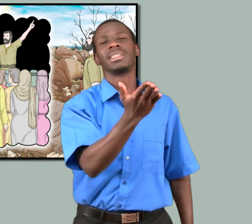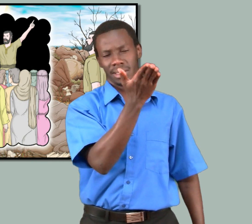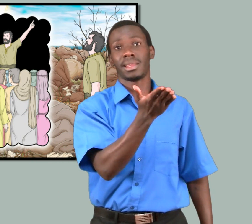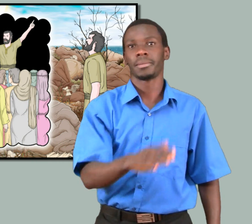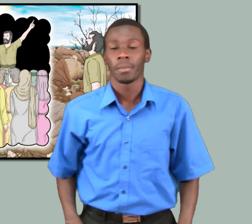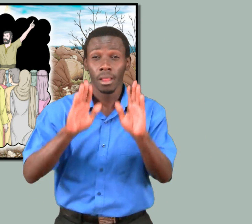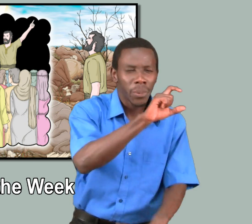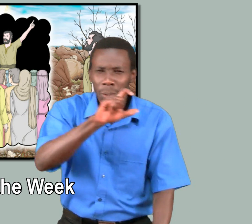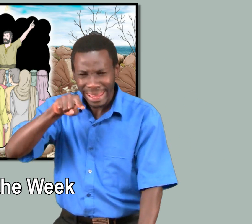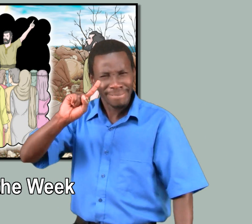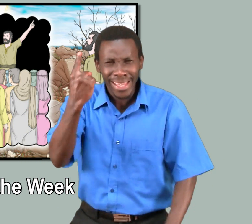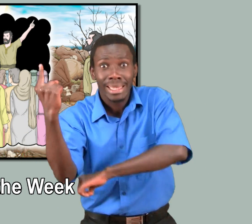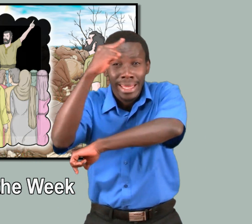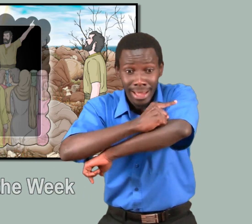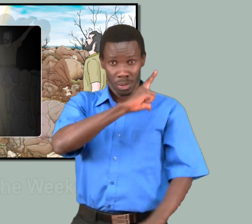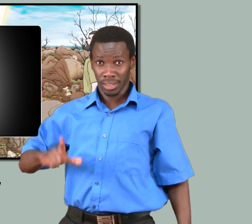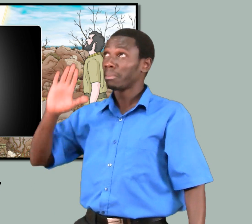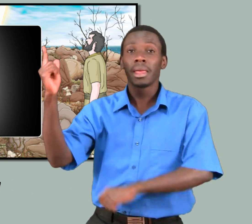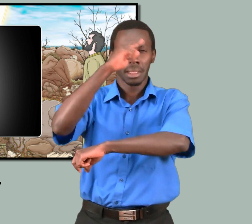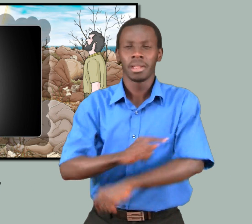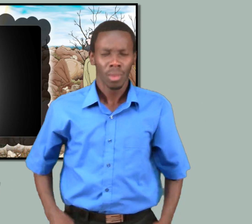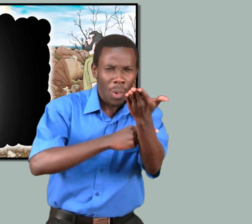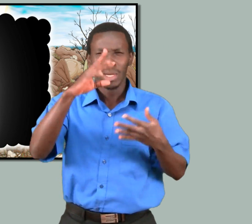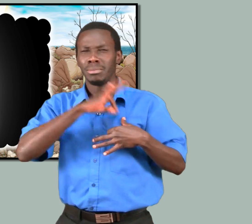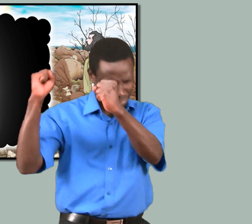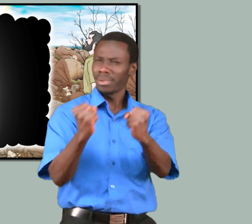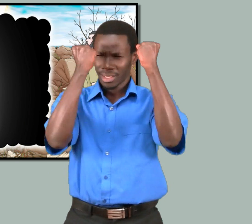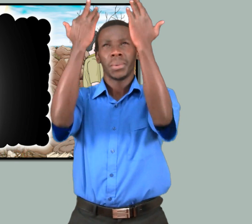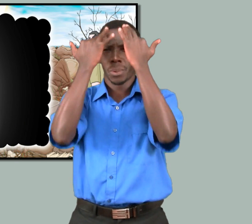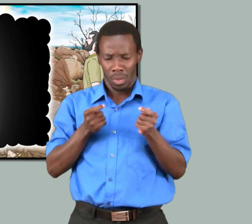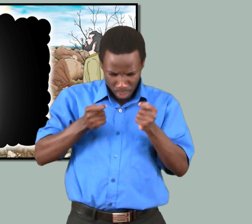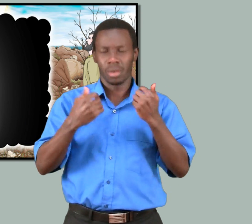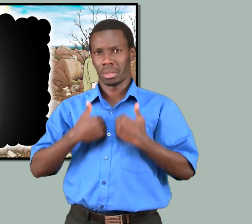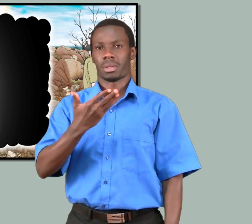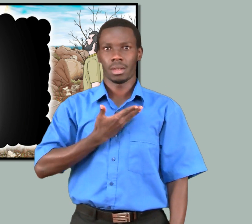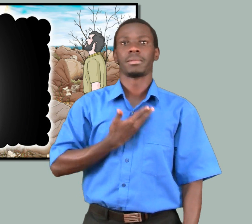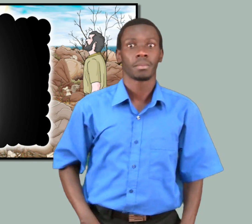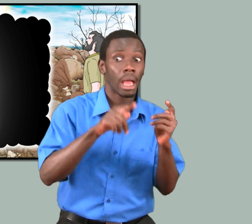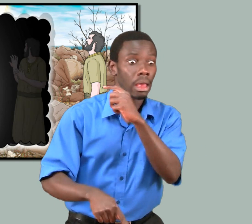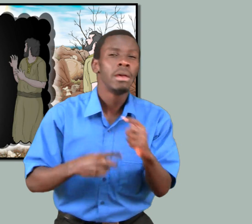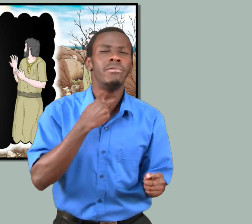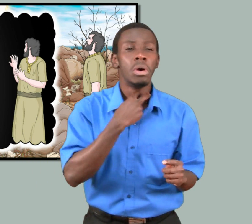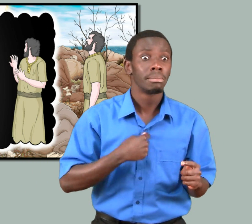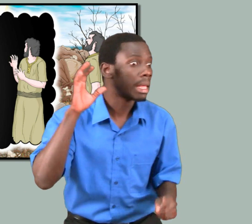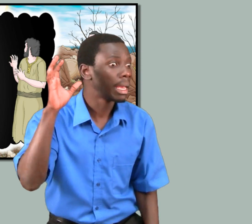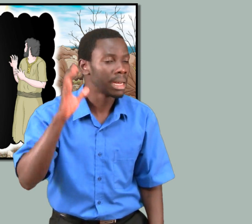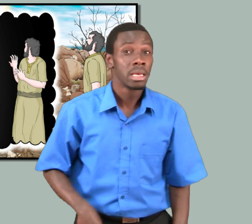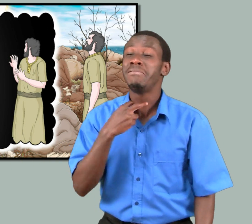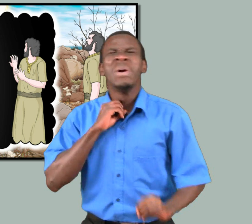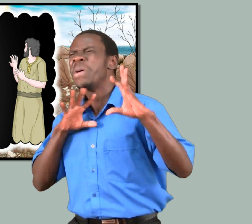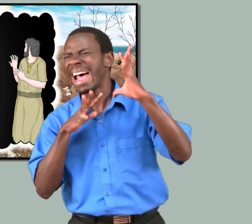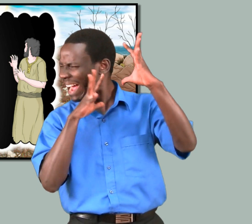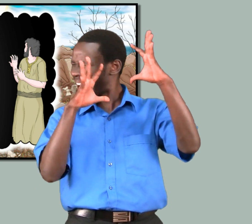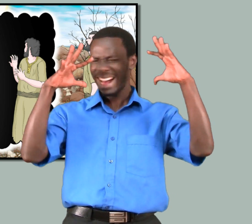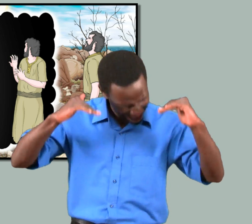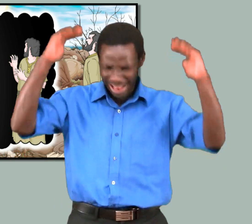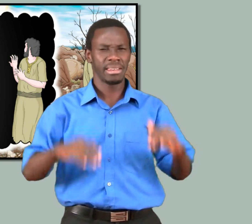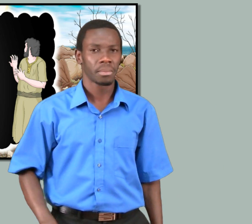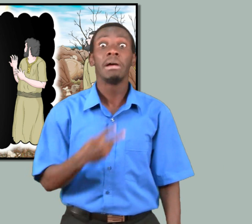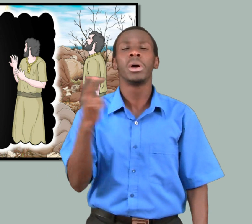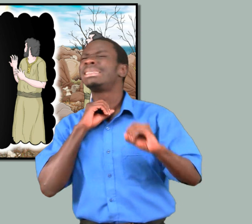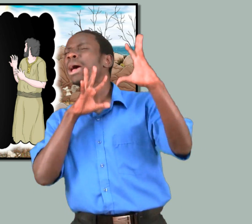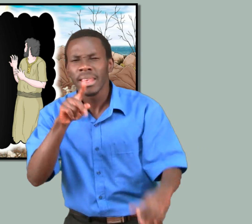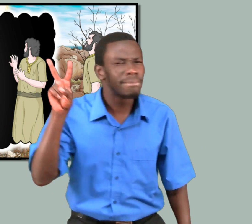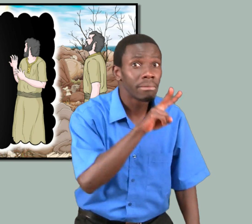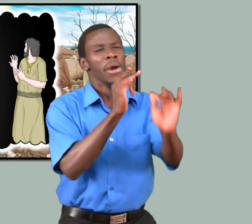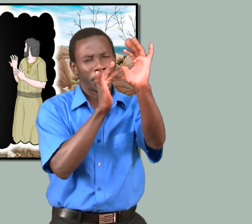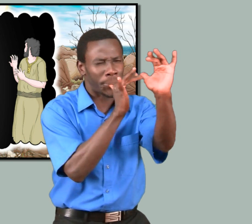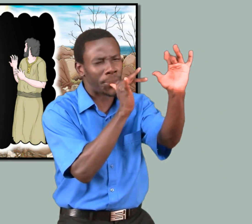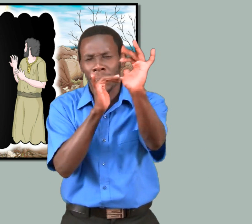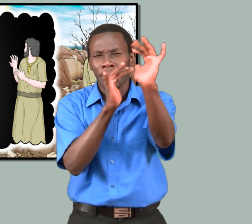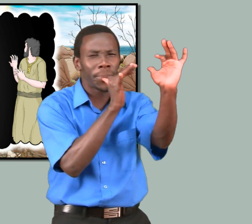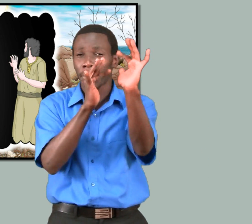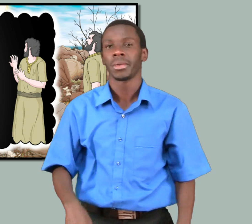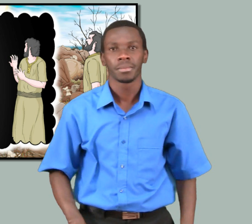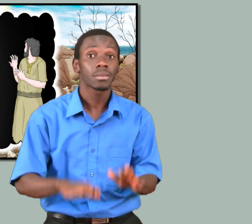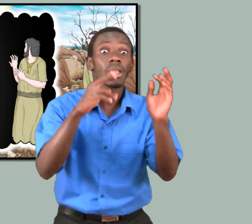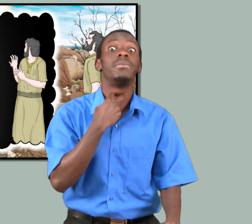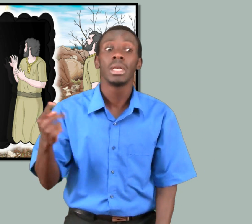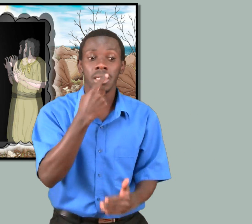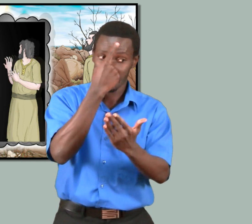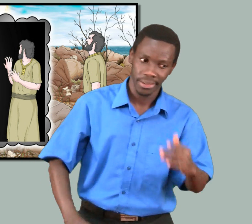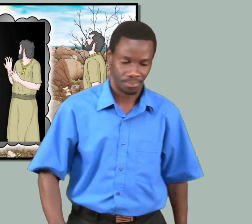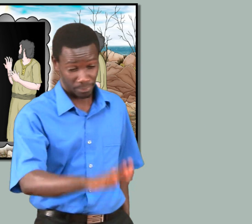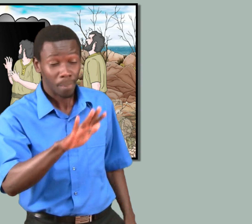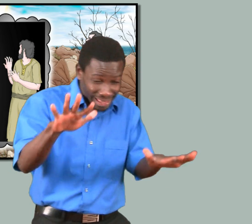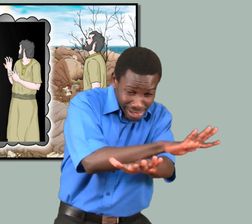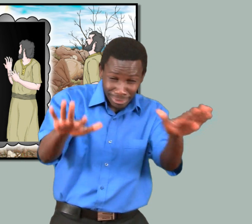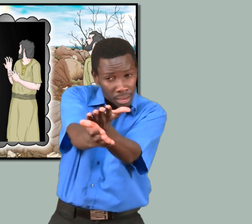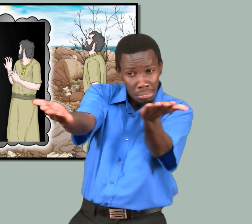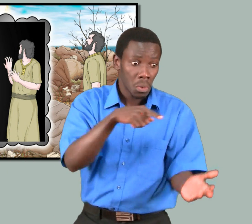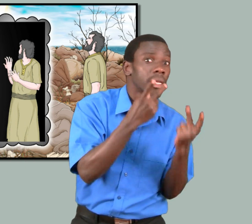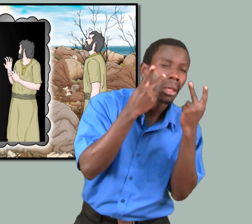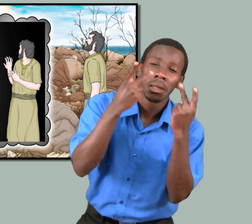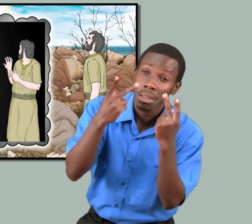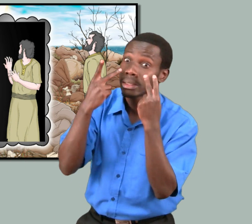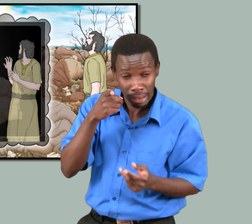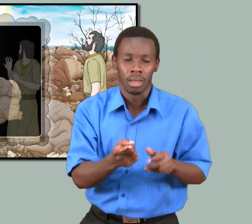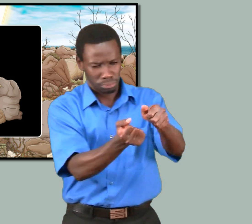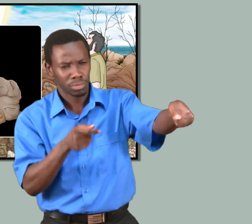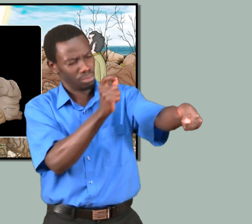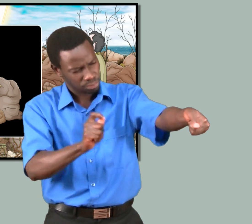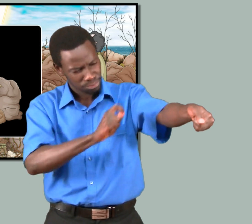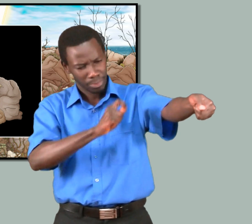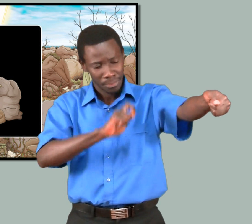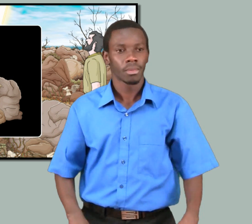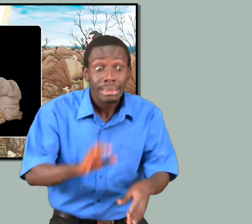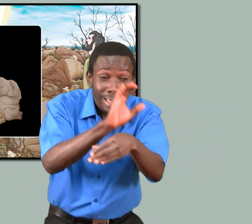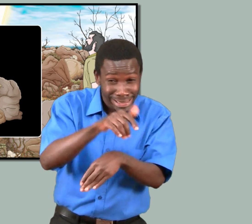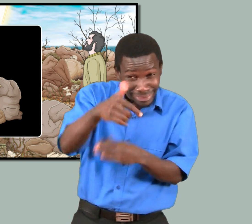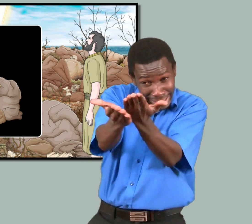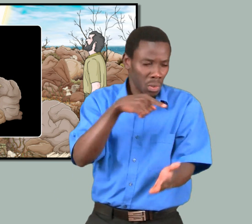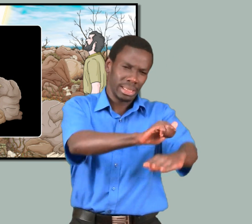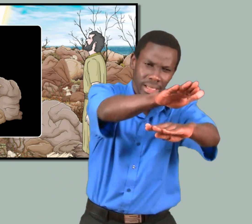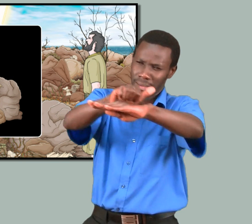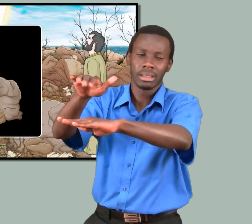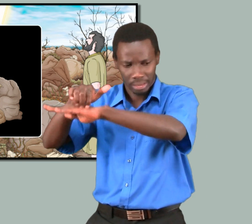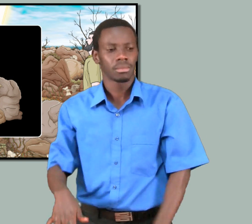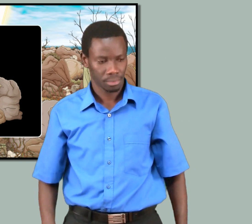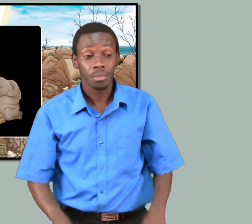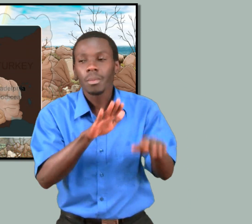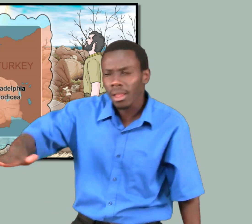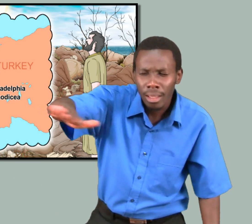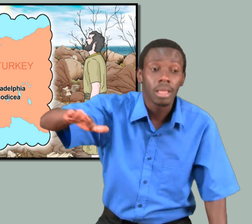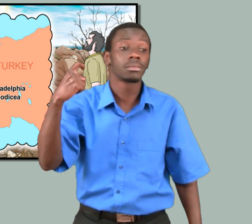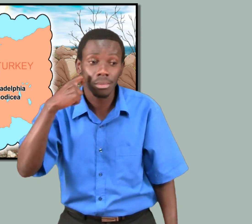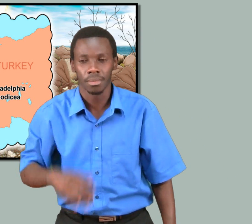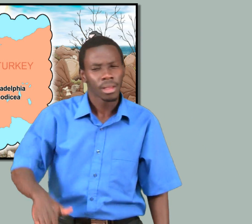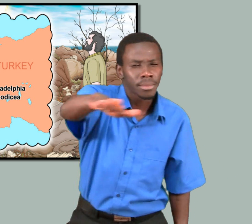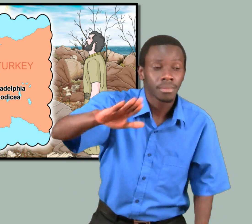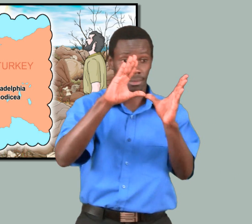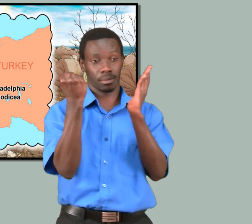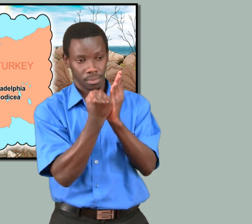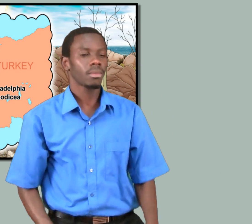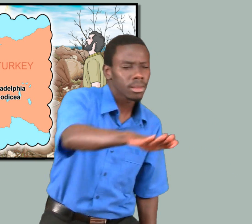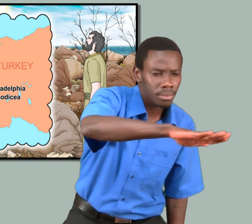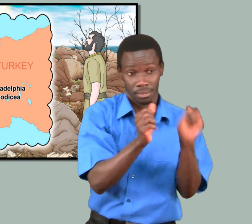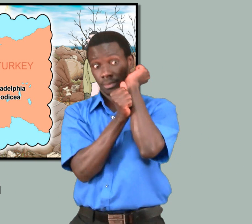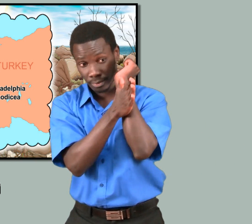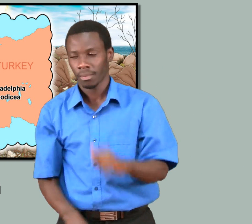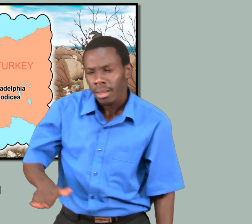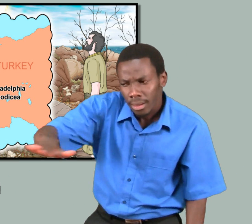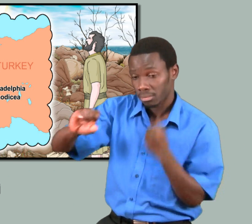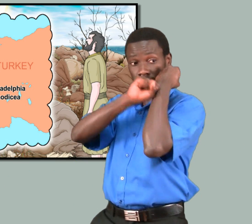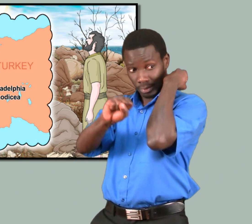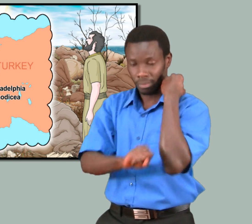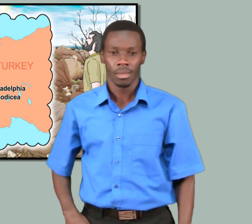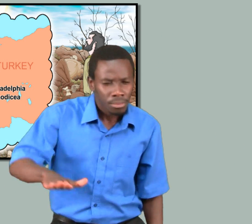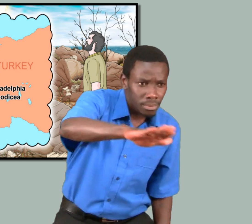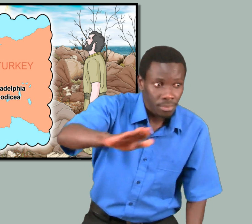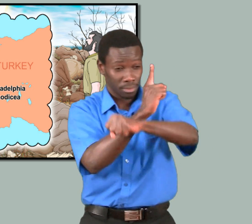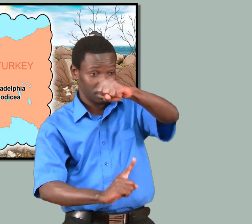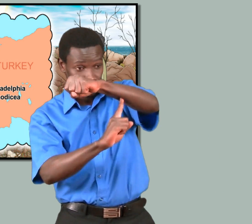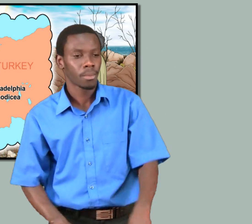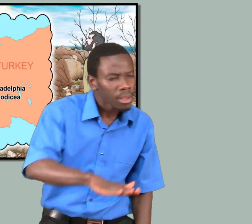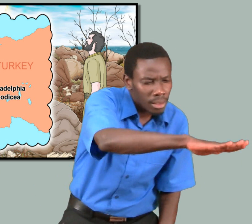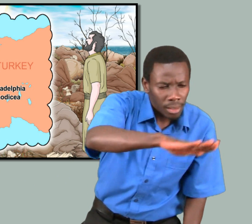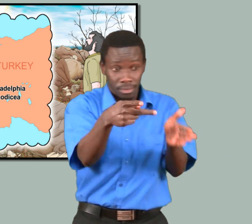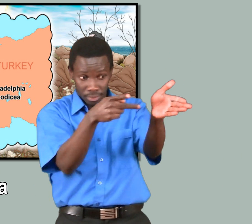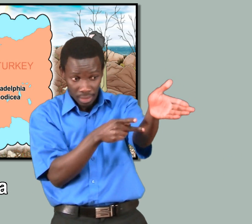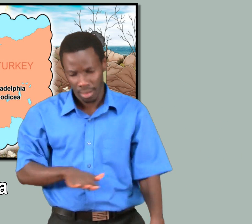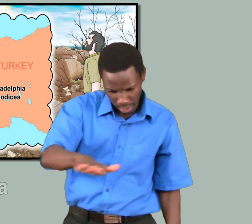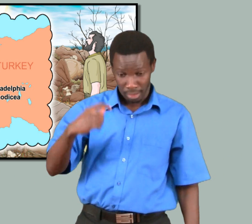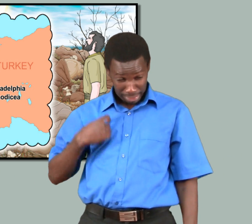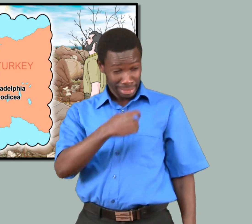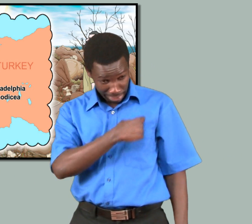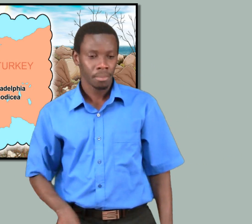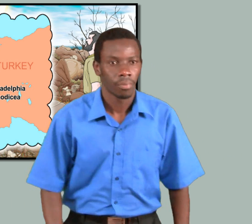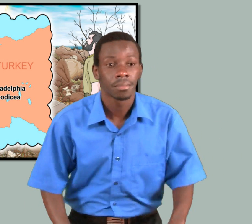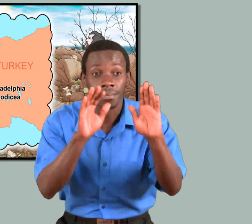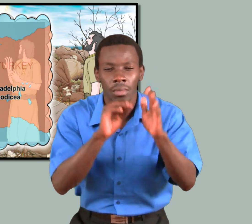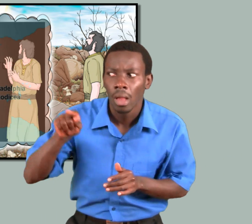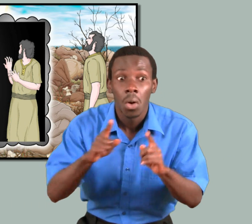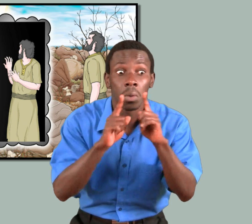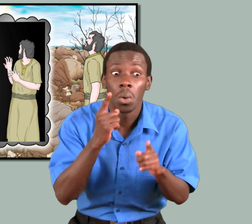On the Lord’s day I was in the Spirit, and I heard behind me a loud voice like a trumpet, saying, “Write on a scroll what you see and send it to the seven churches: to Ephesus, Smyrna, Pergamum, Thyatira, Sardis, Philadelphia, and Laodicea.”